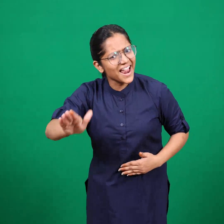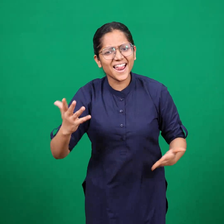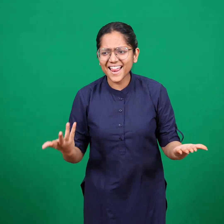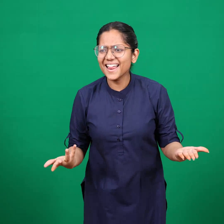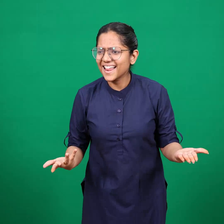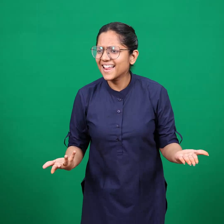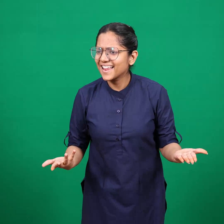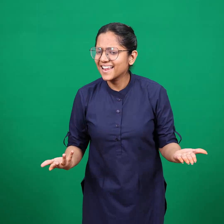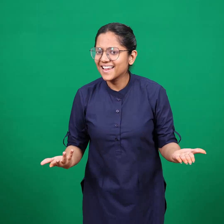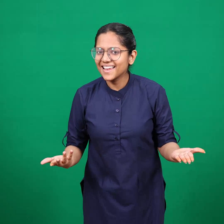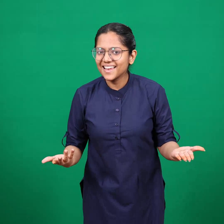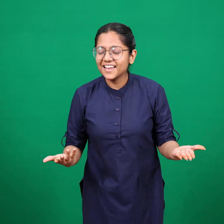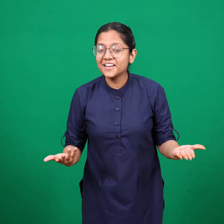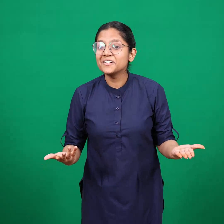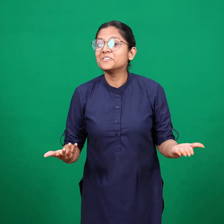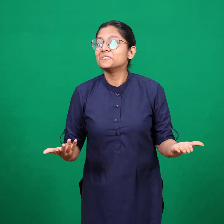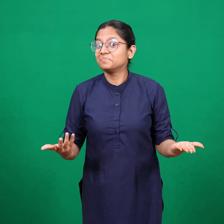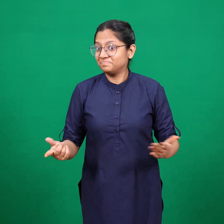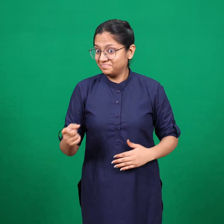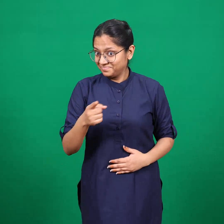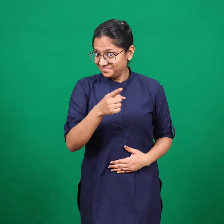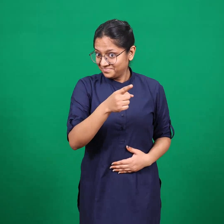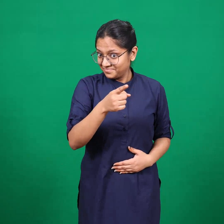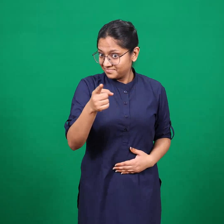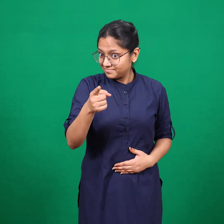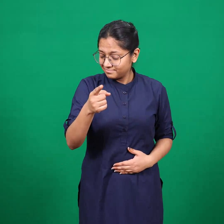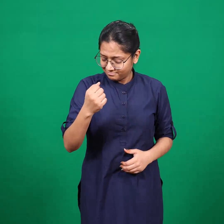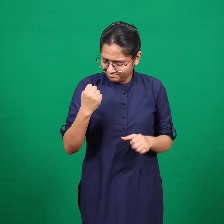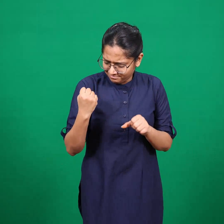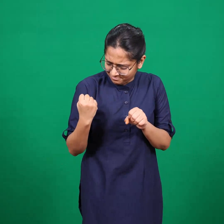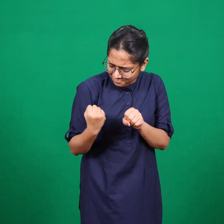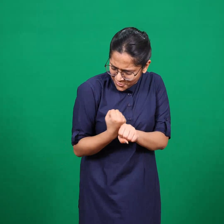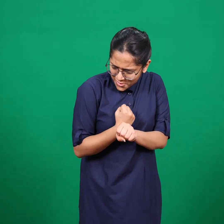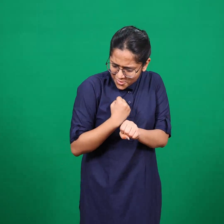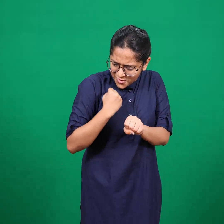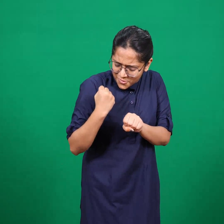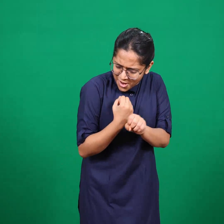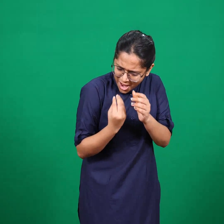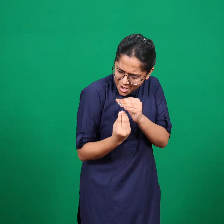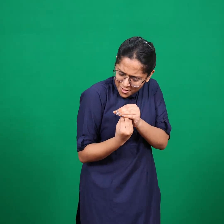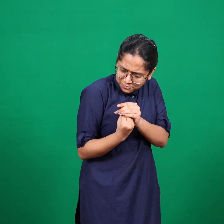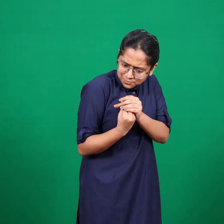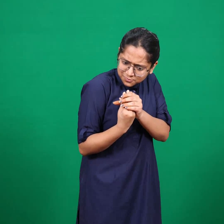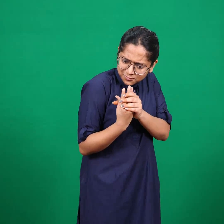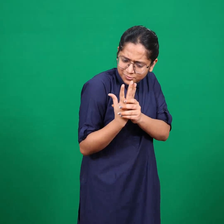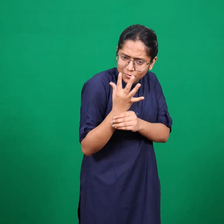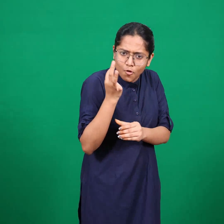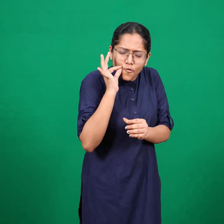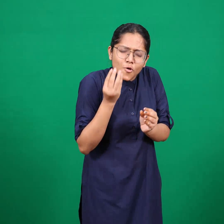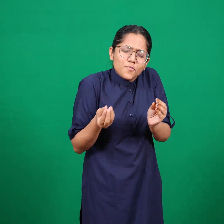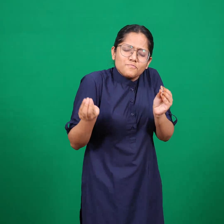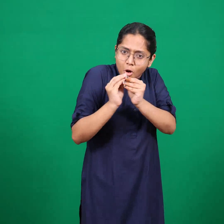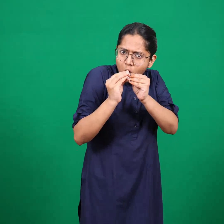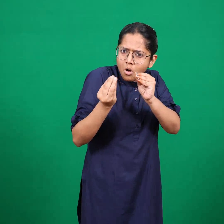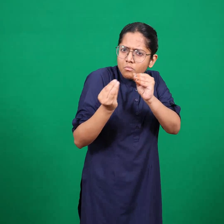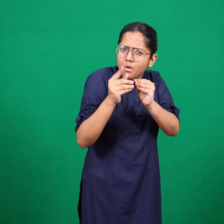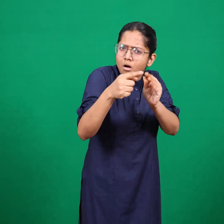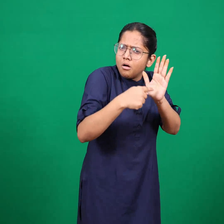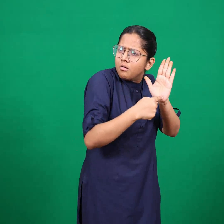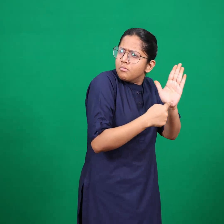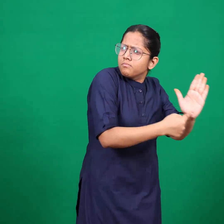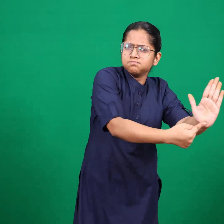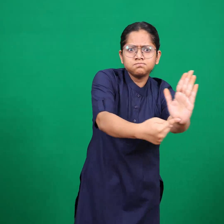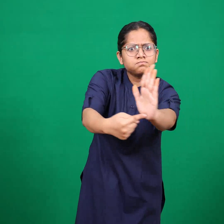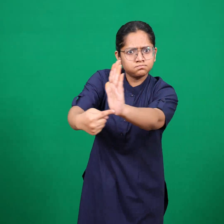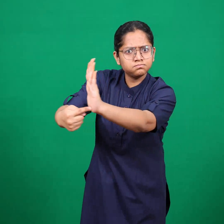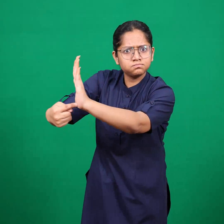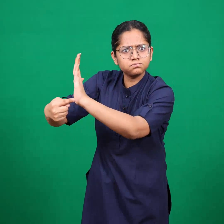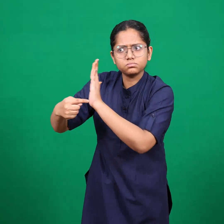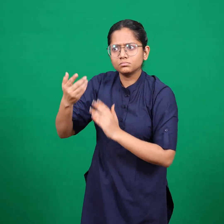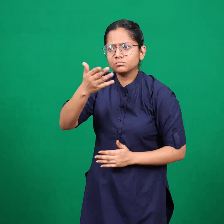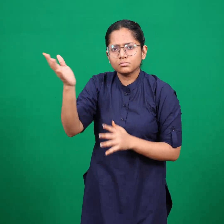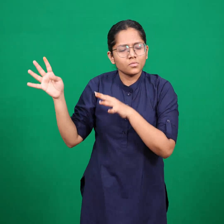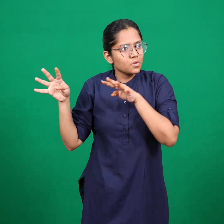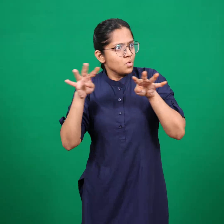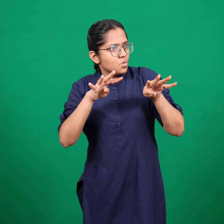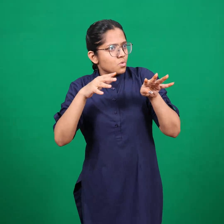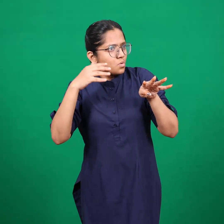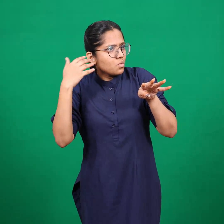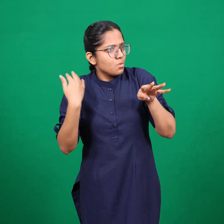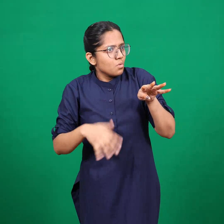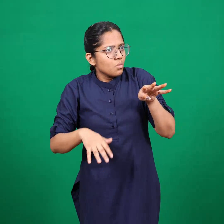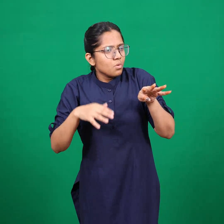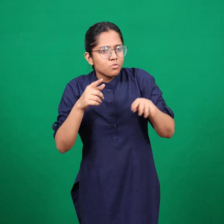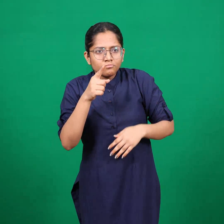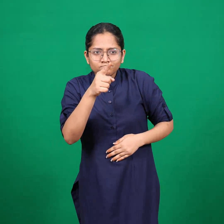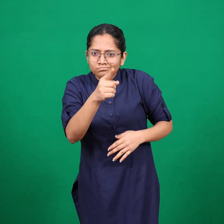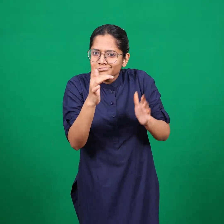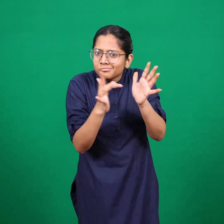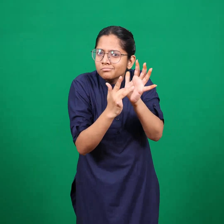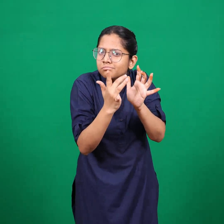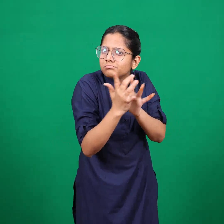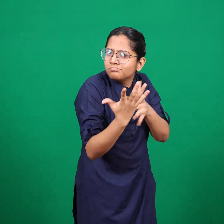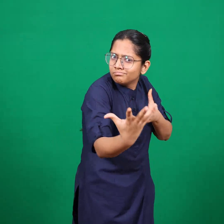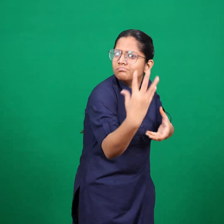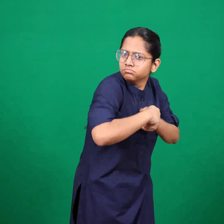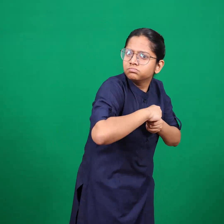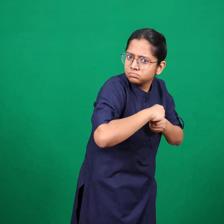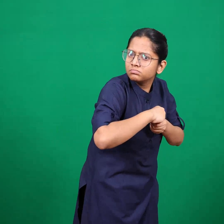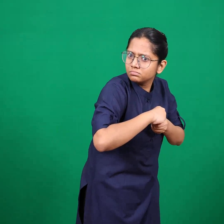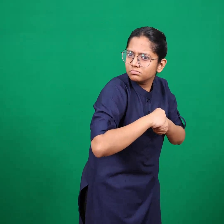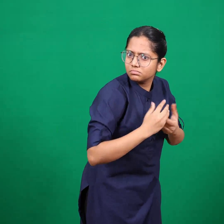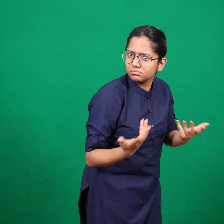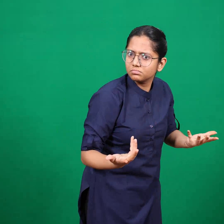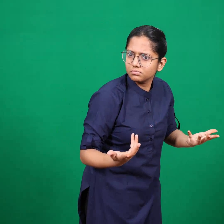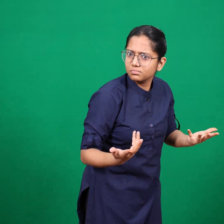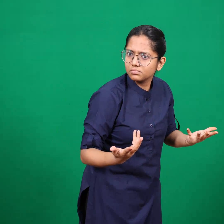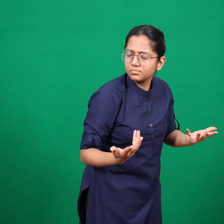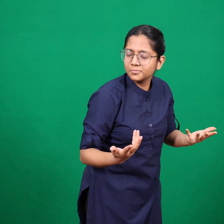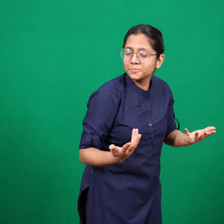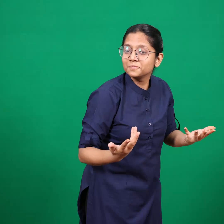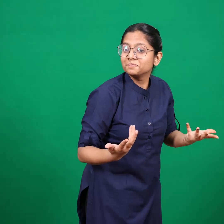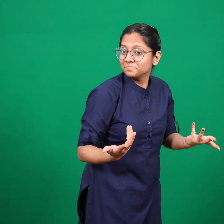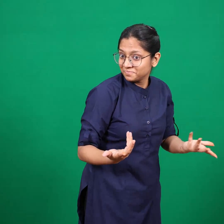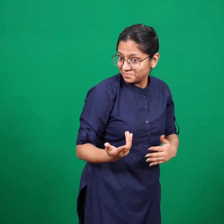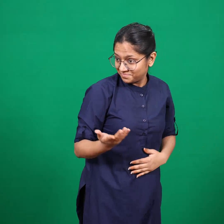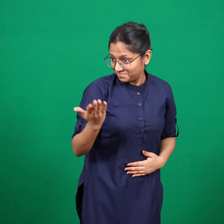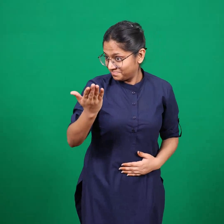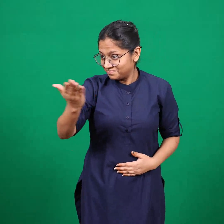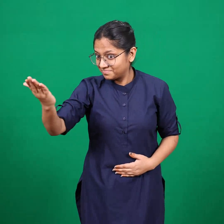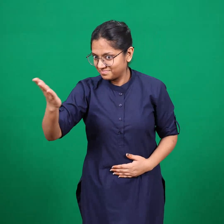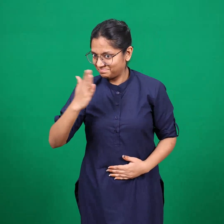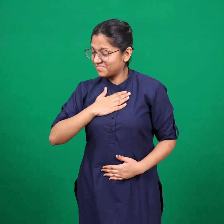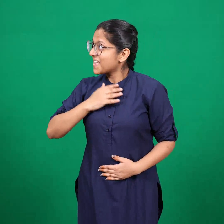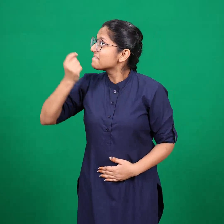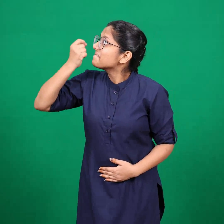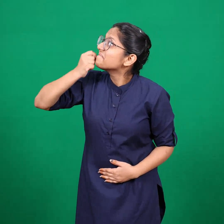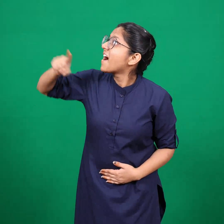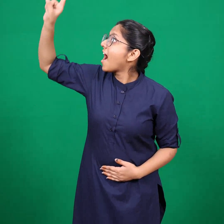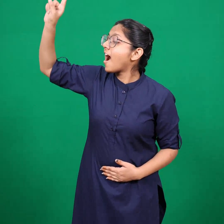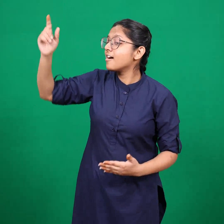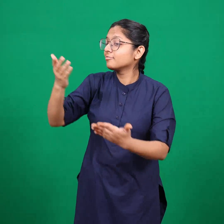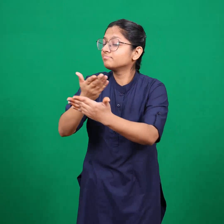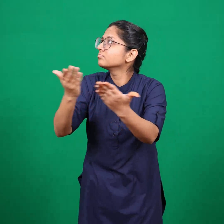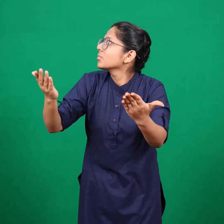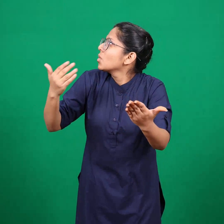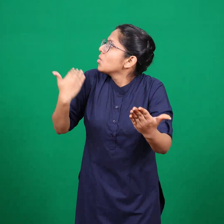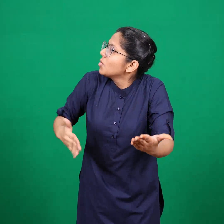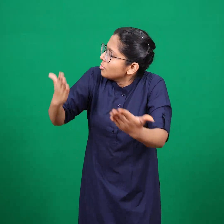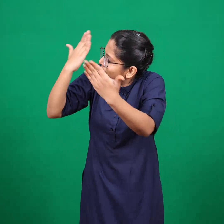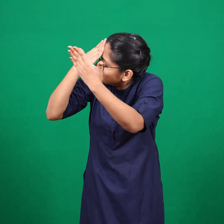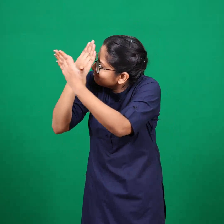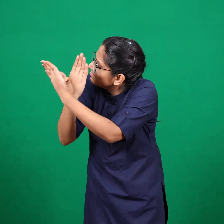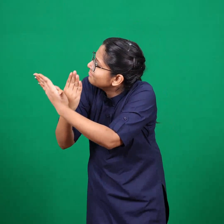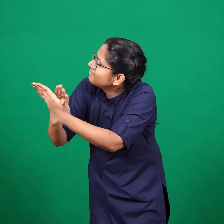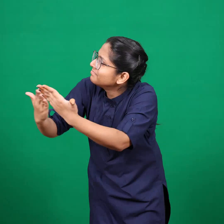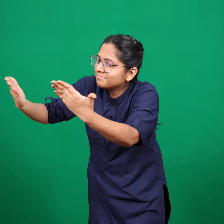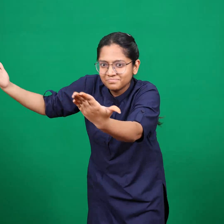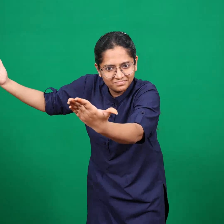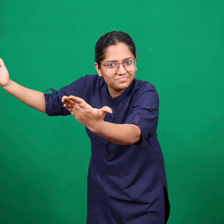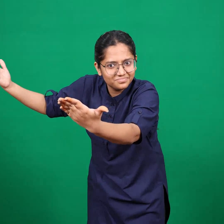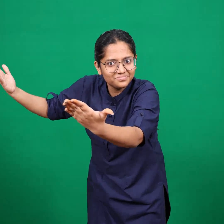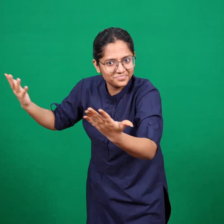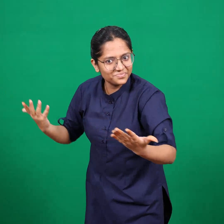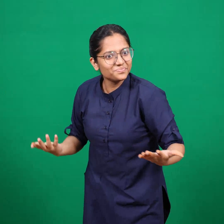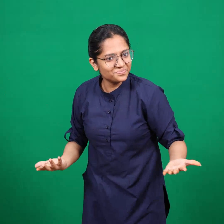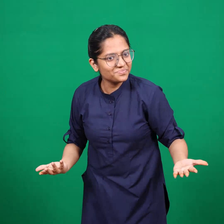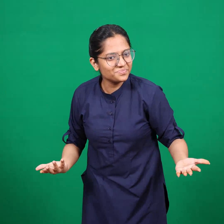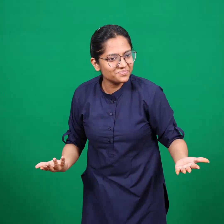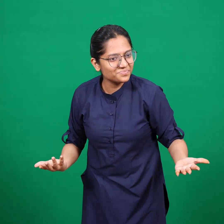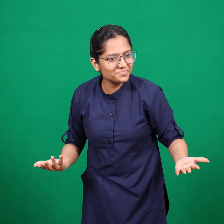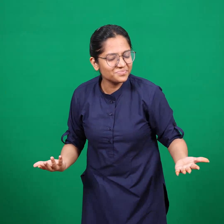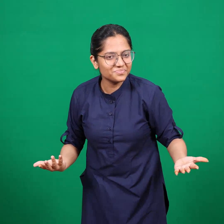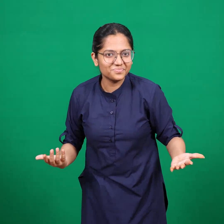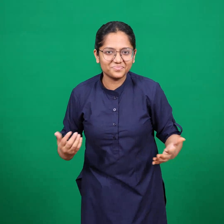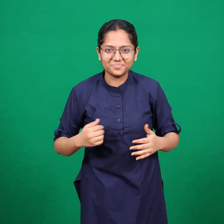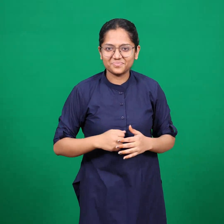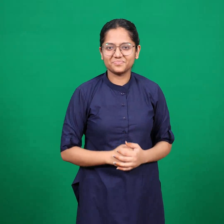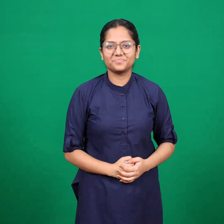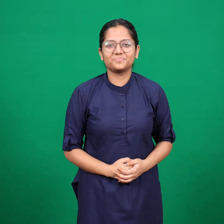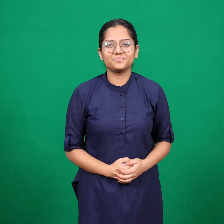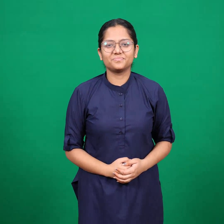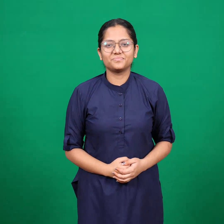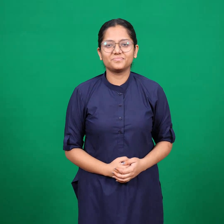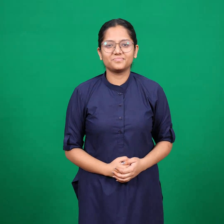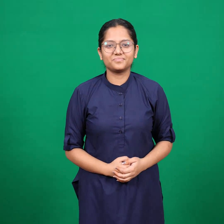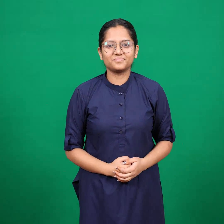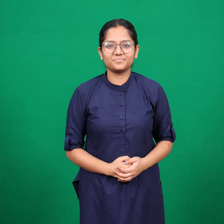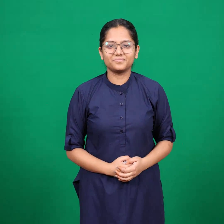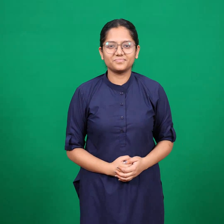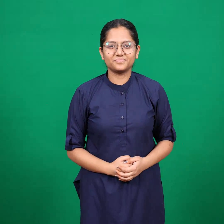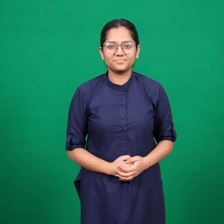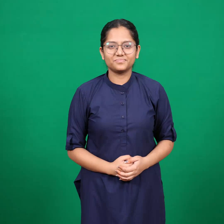This is to My Father's glory, that you bear much fruit, proving yourselves to be My disciples.